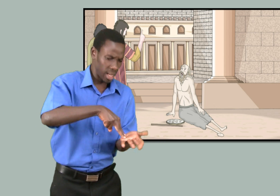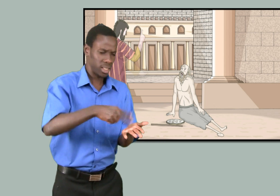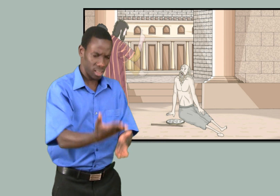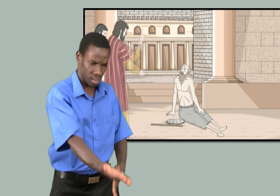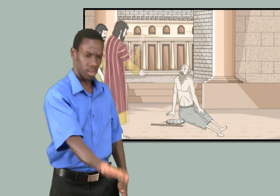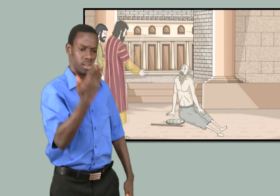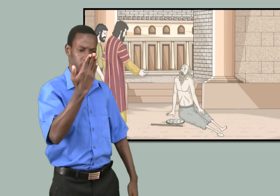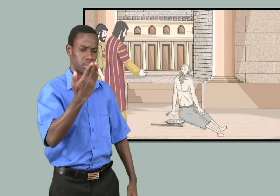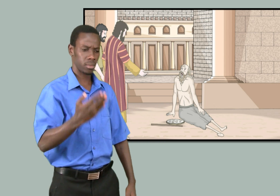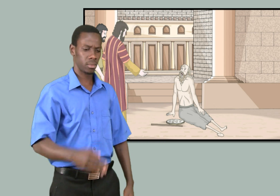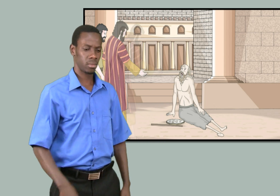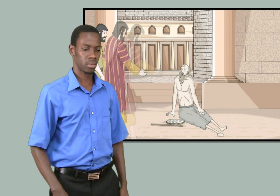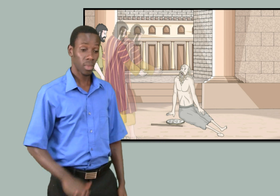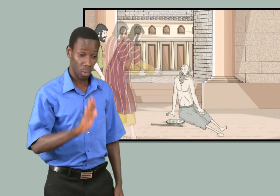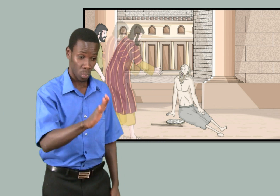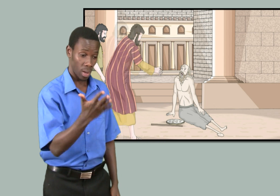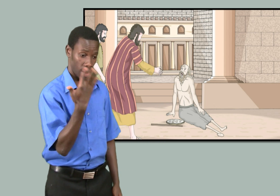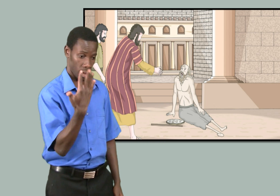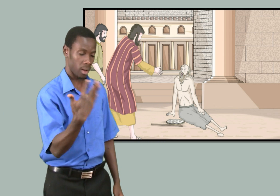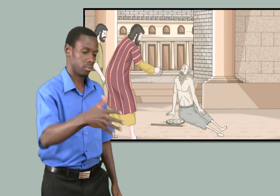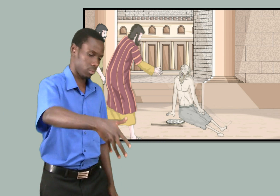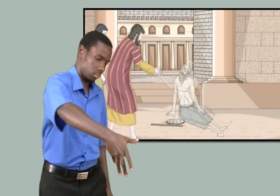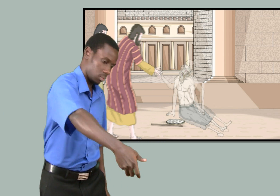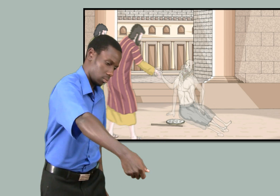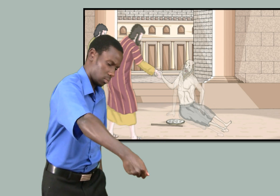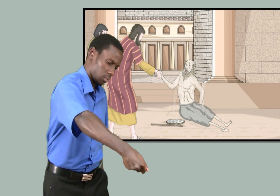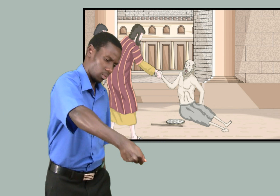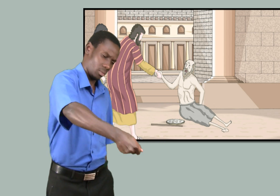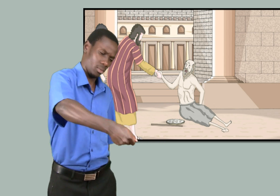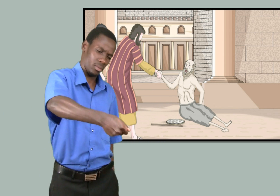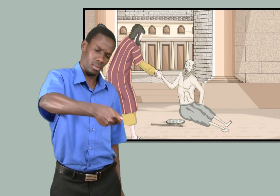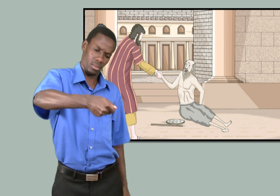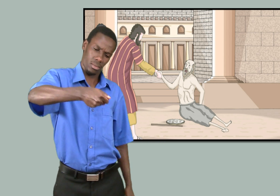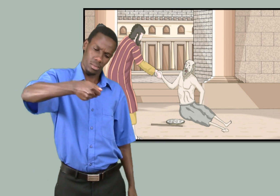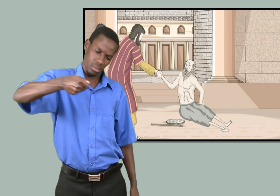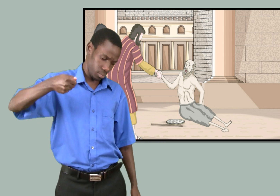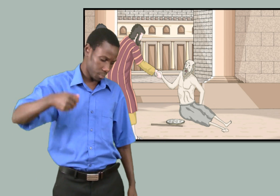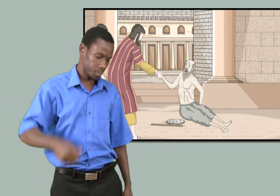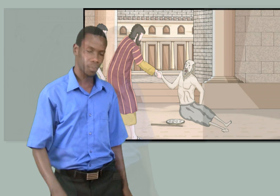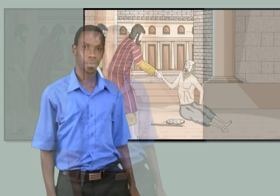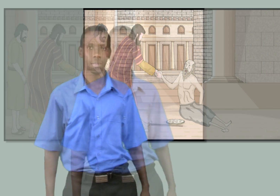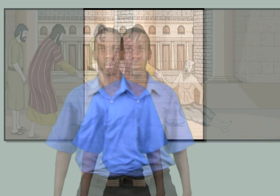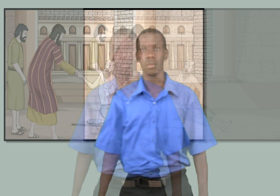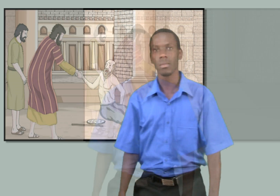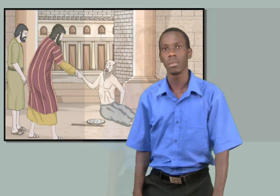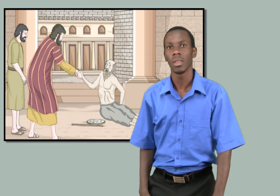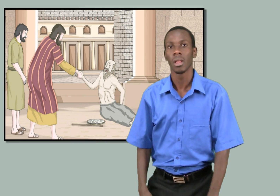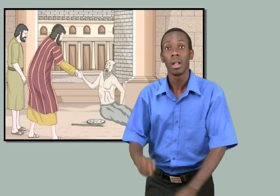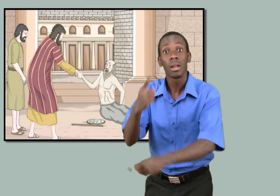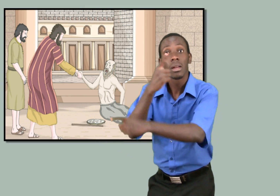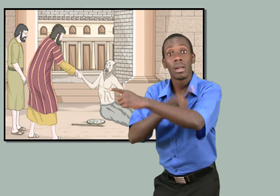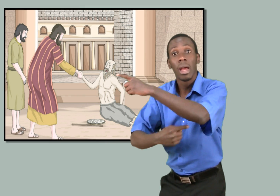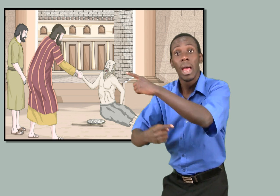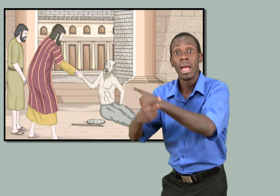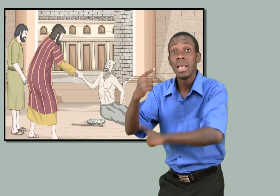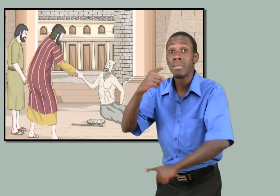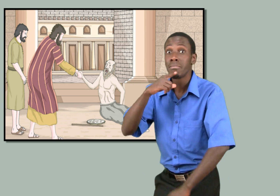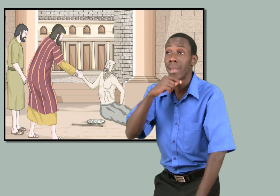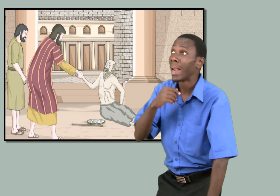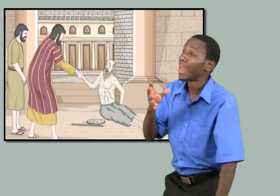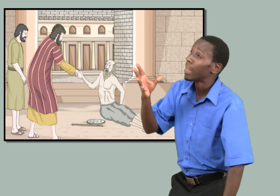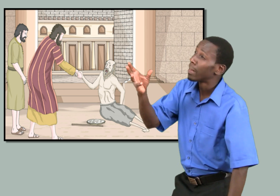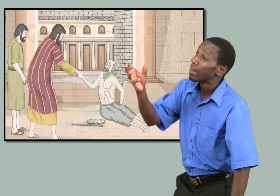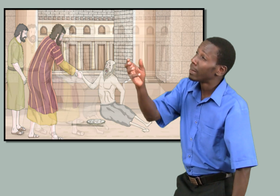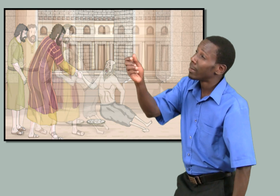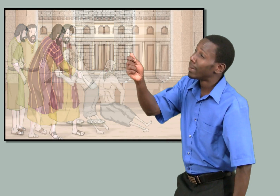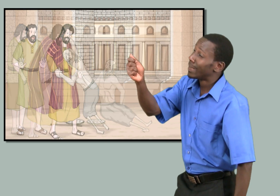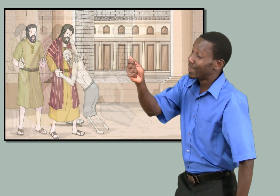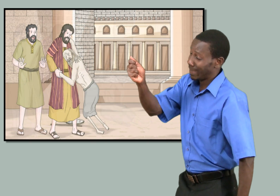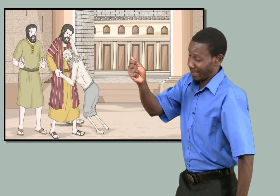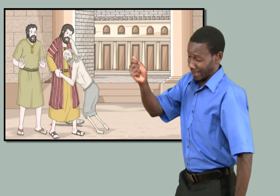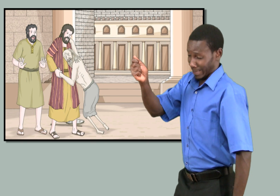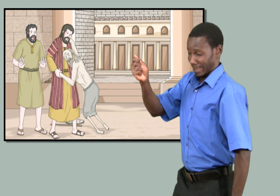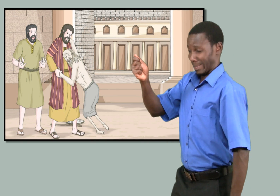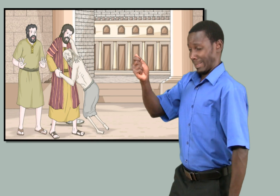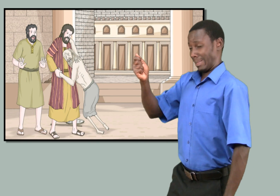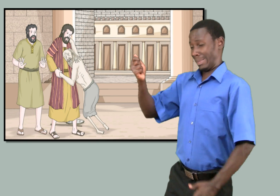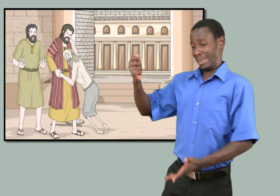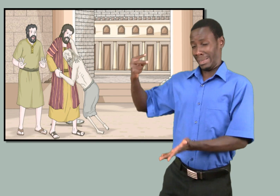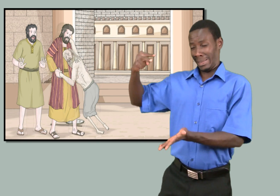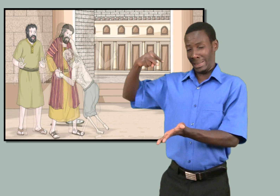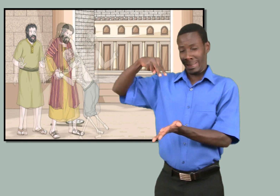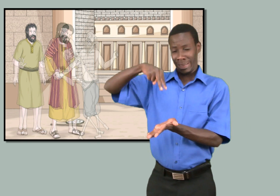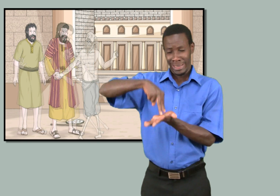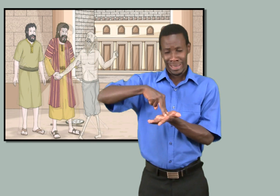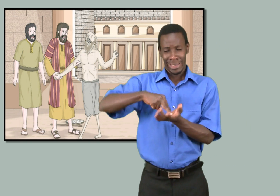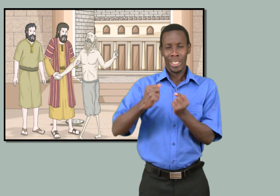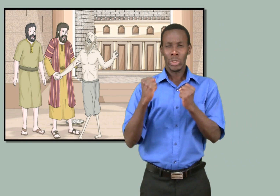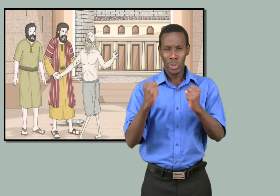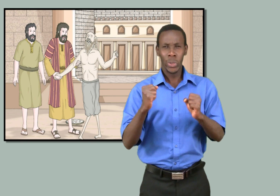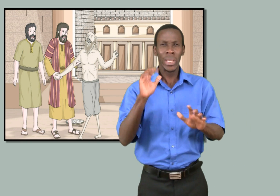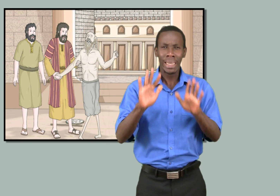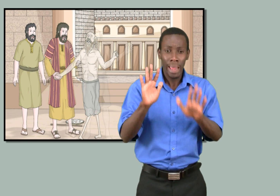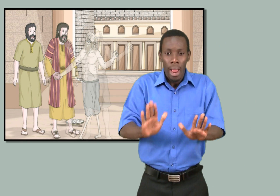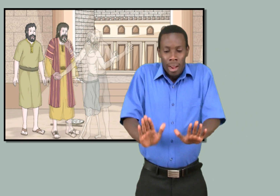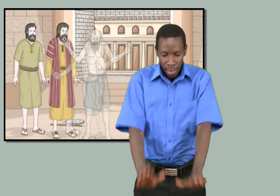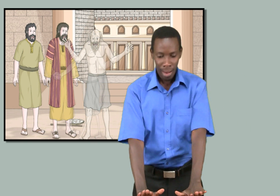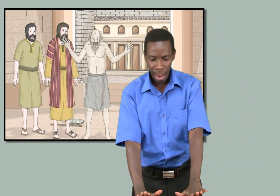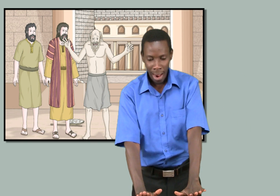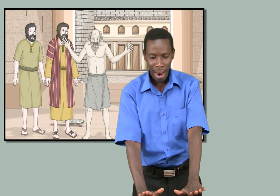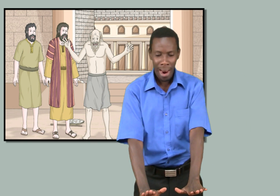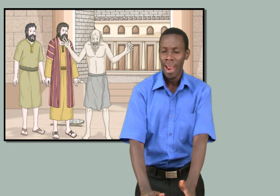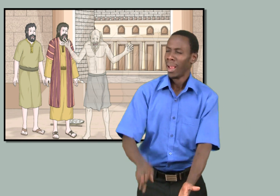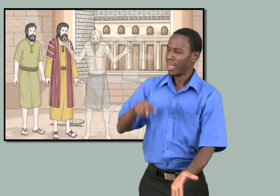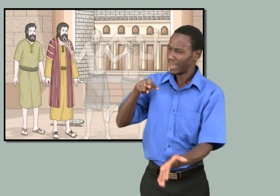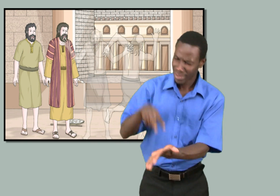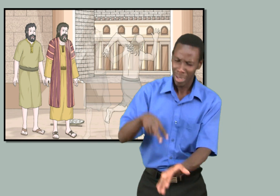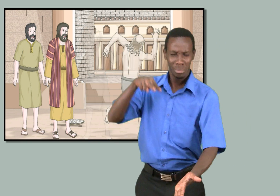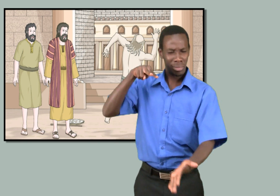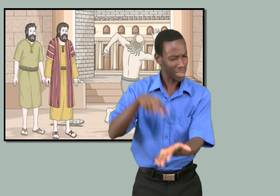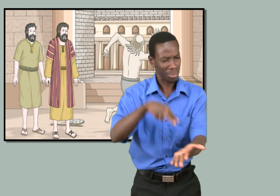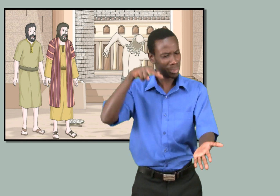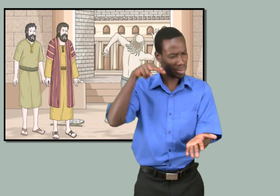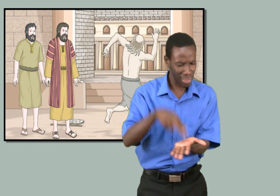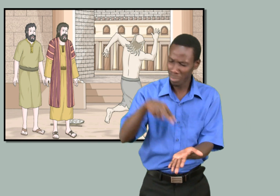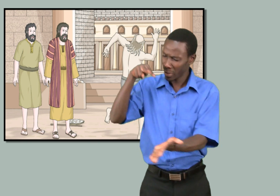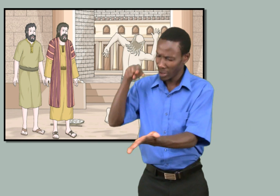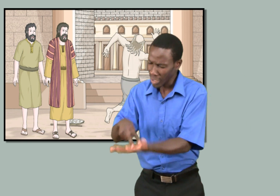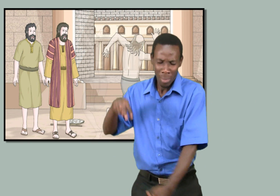Taking him by the right hand, Peter helped him up, and at once the man’s feet and ankles were made strong.